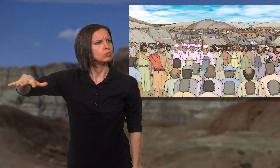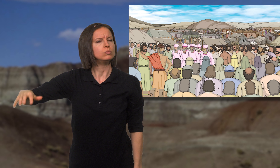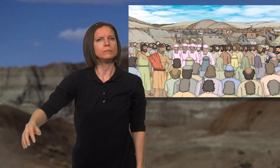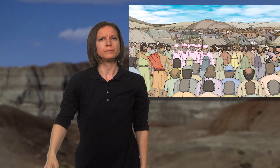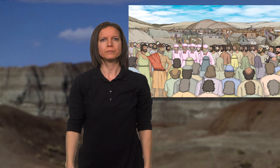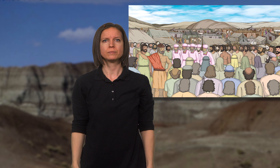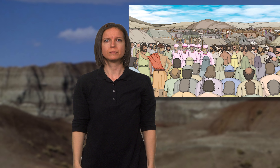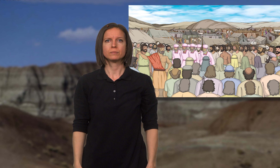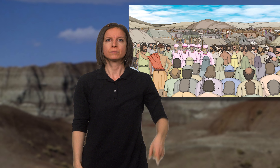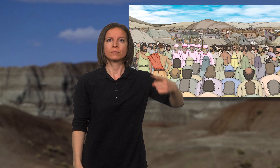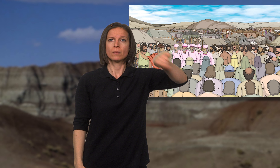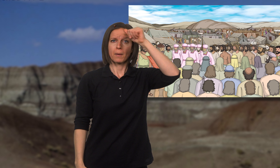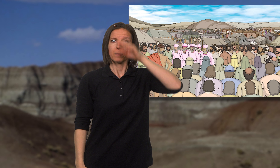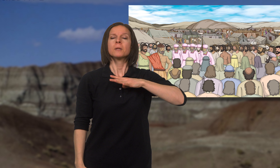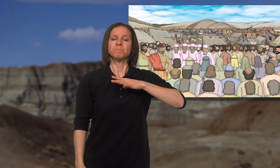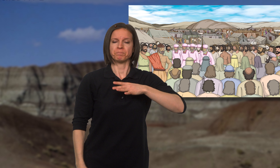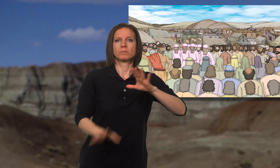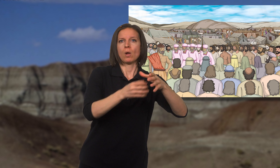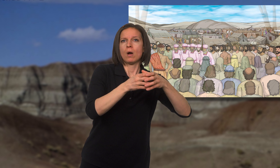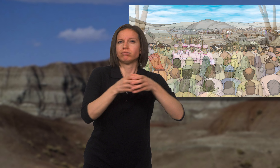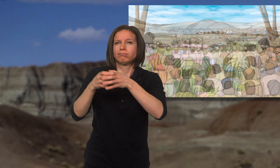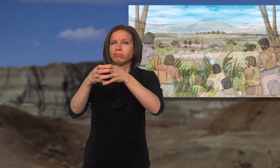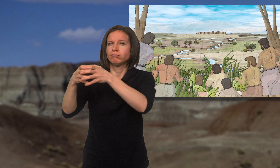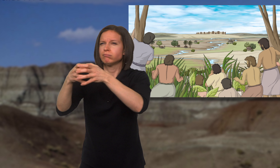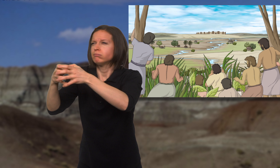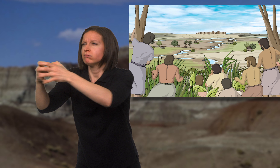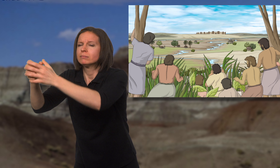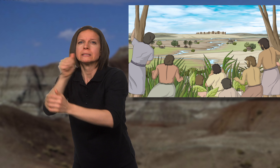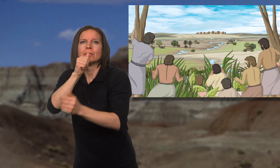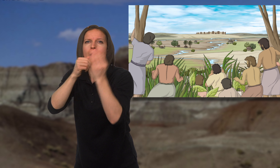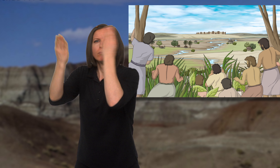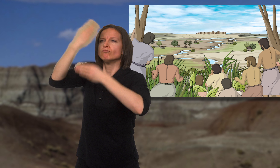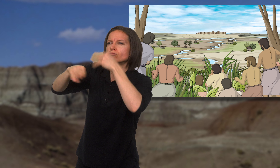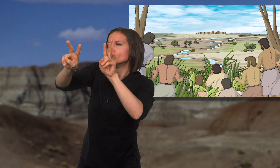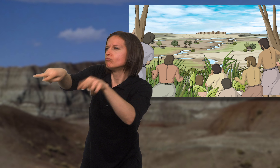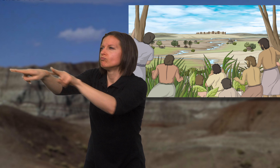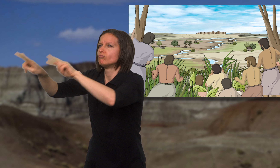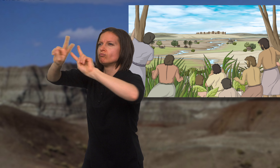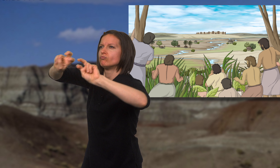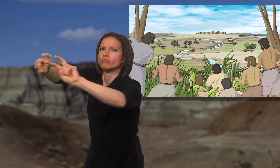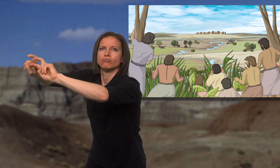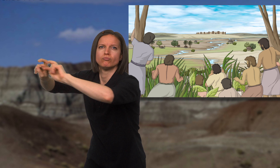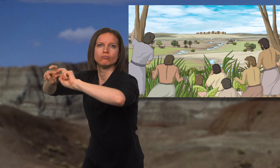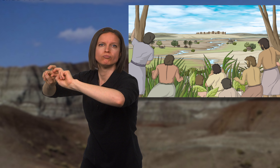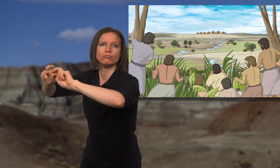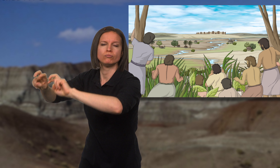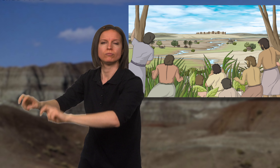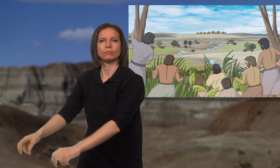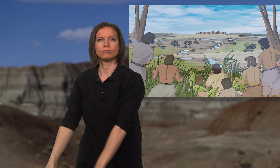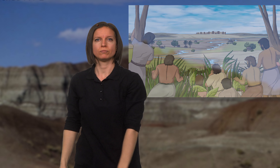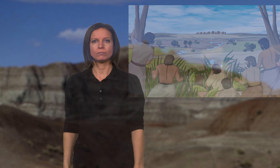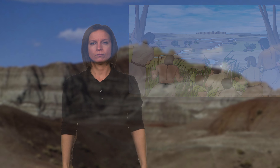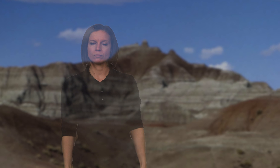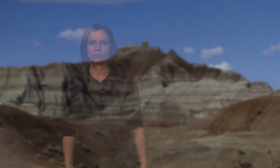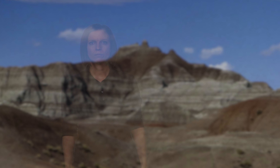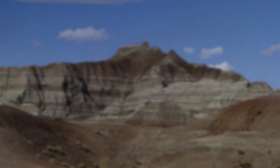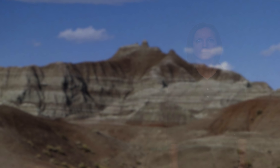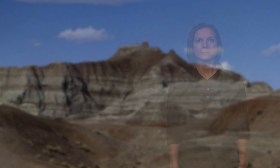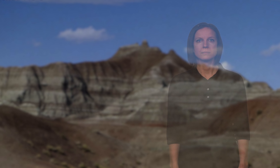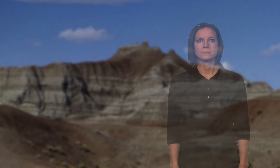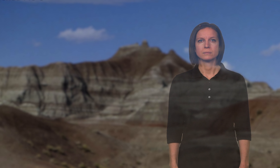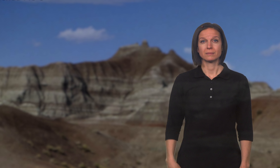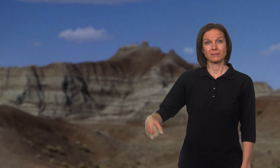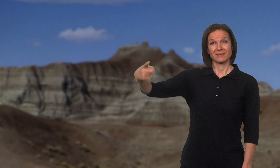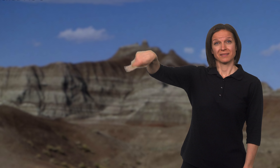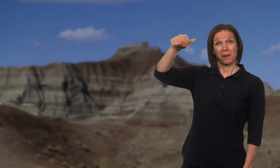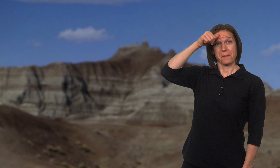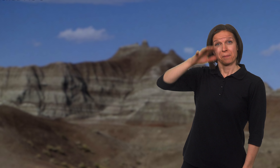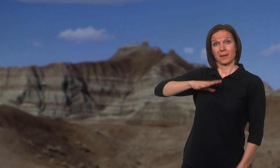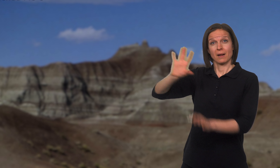So the men went up and spied out Ai.